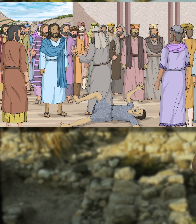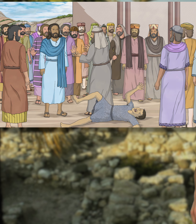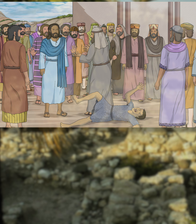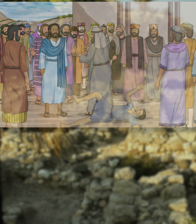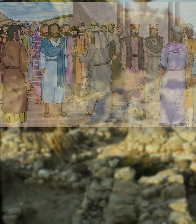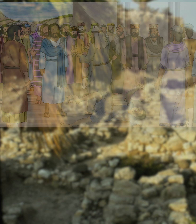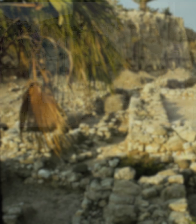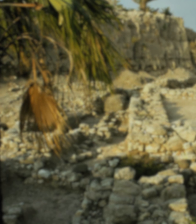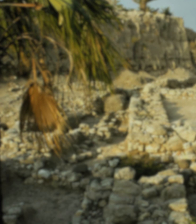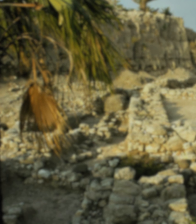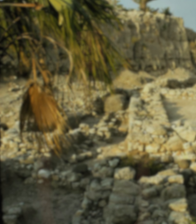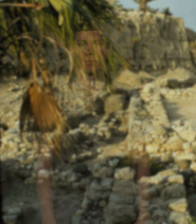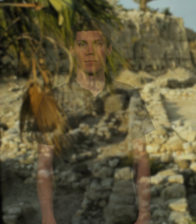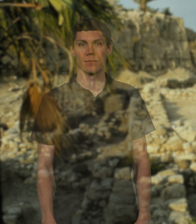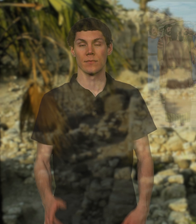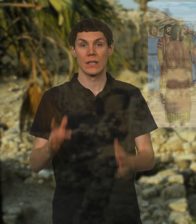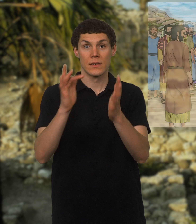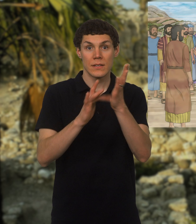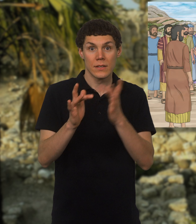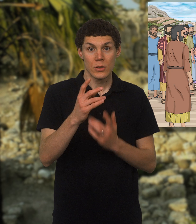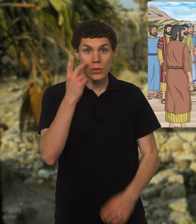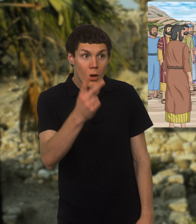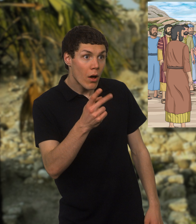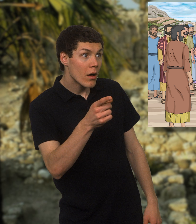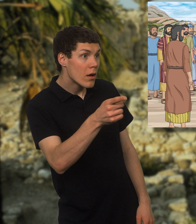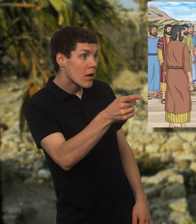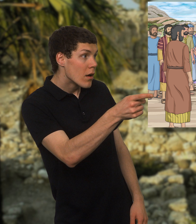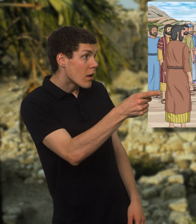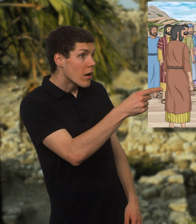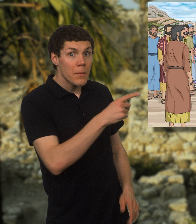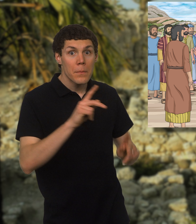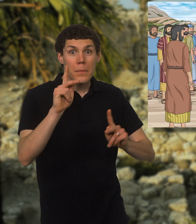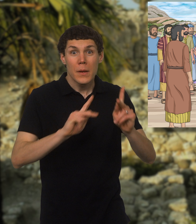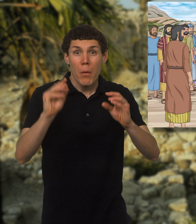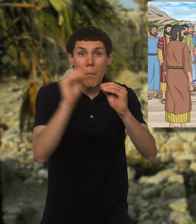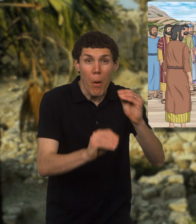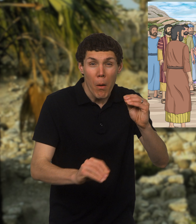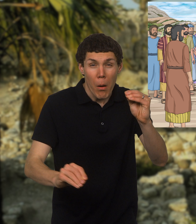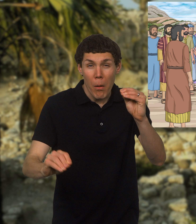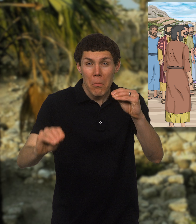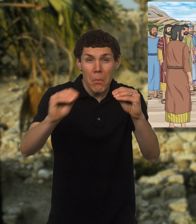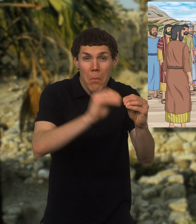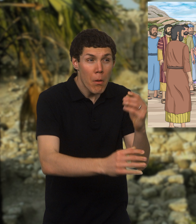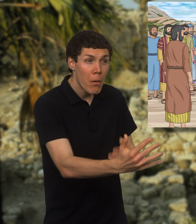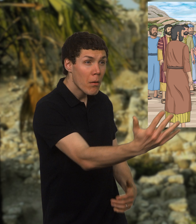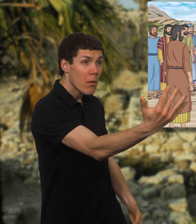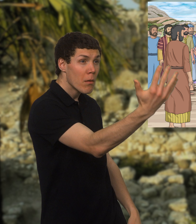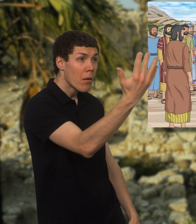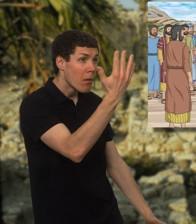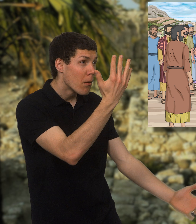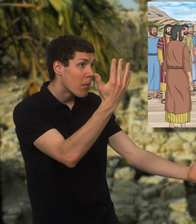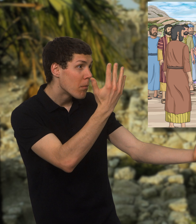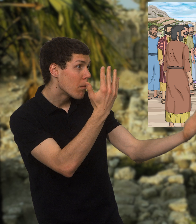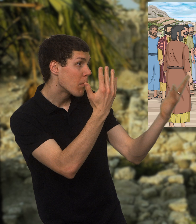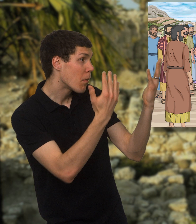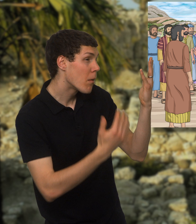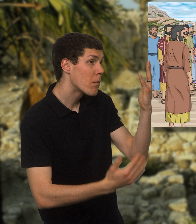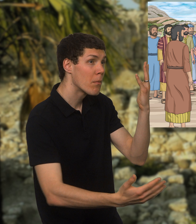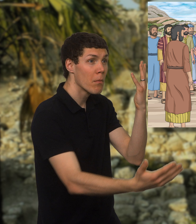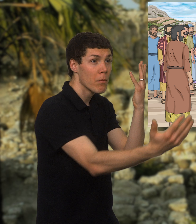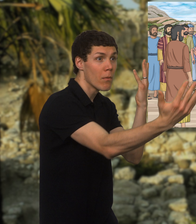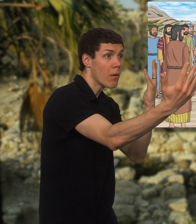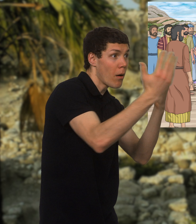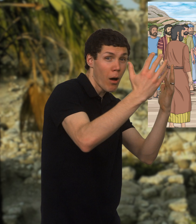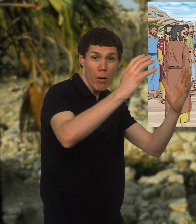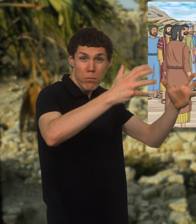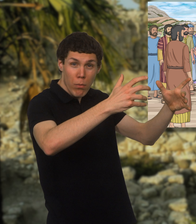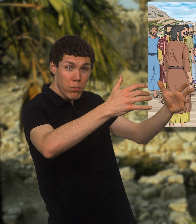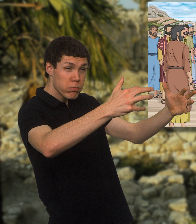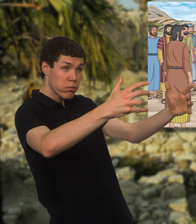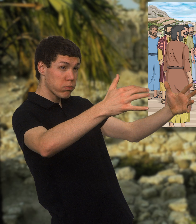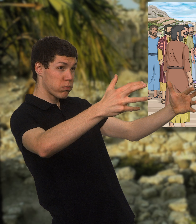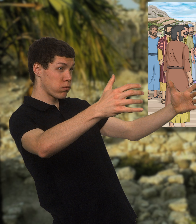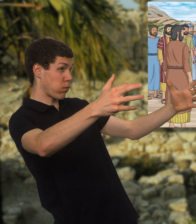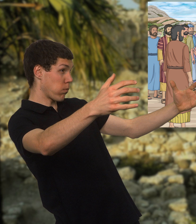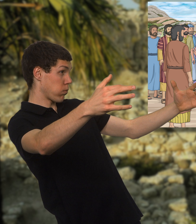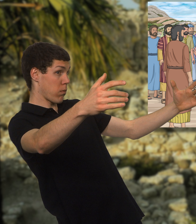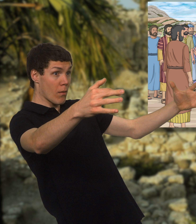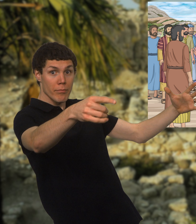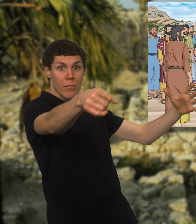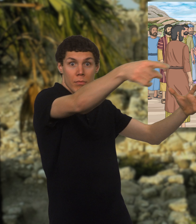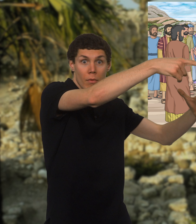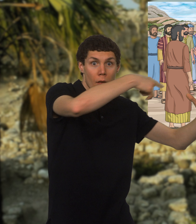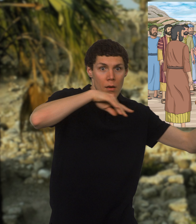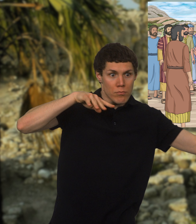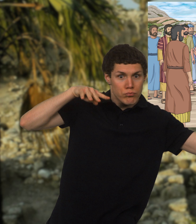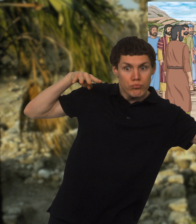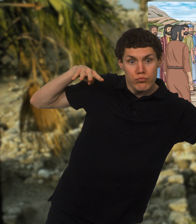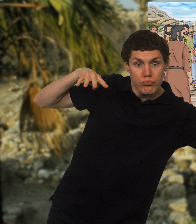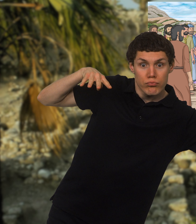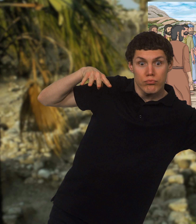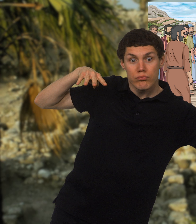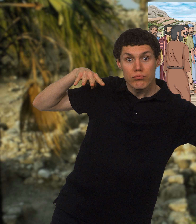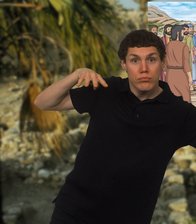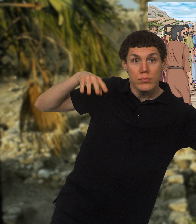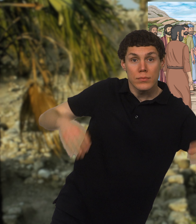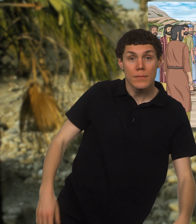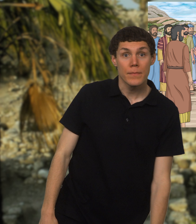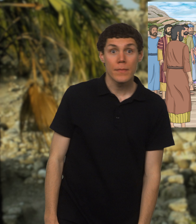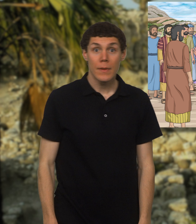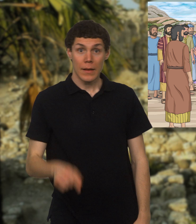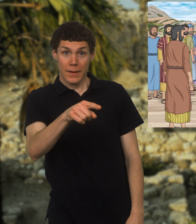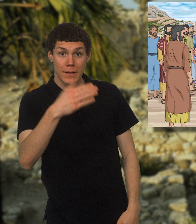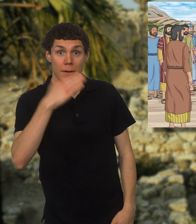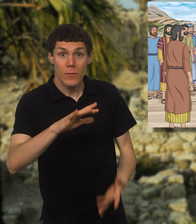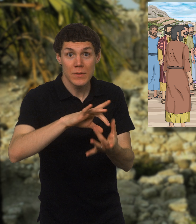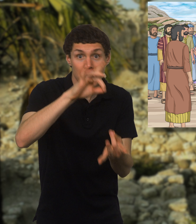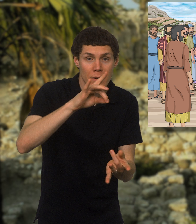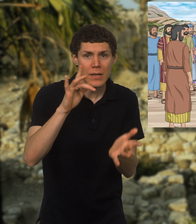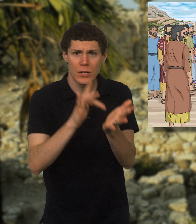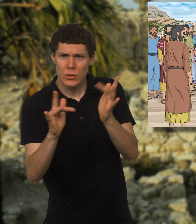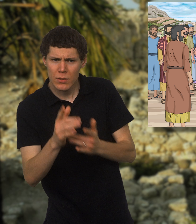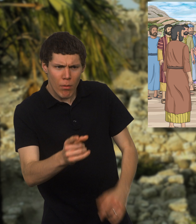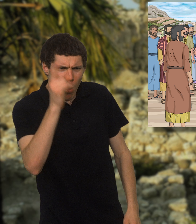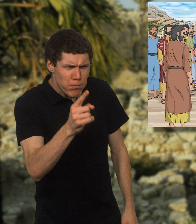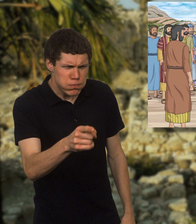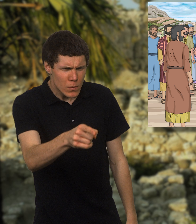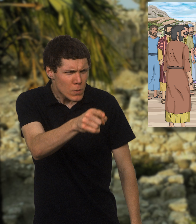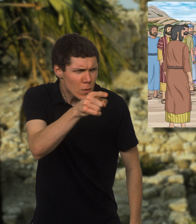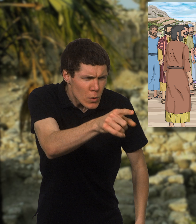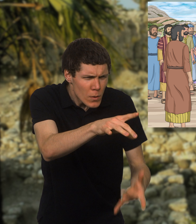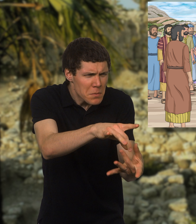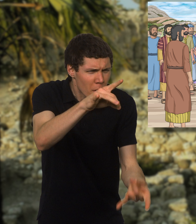When Jesus saw that a crowd had come running, He rebuked the unclean spirit.